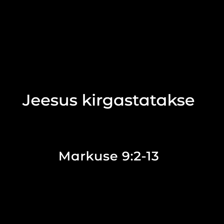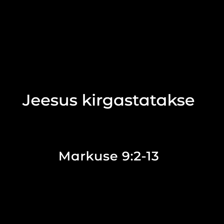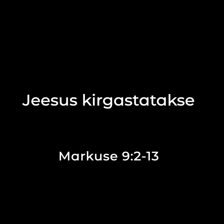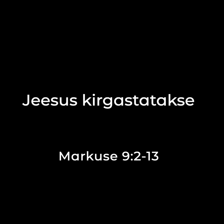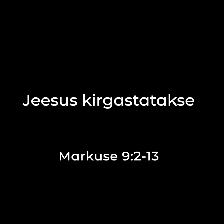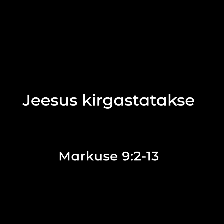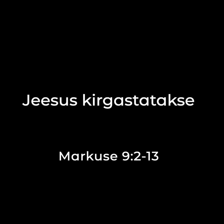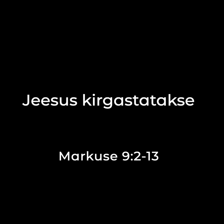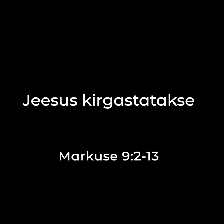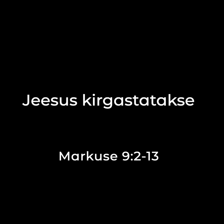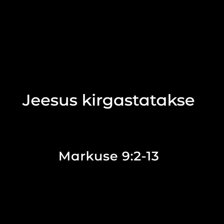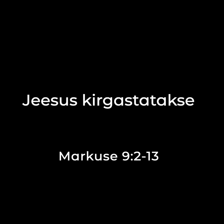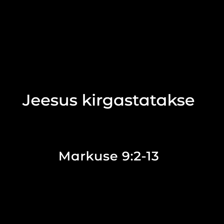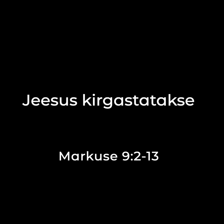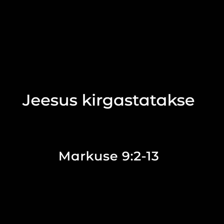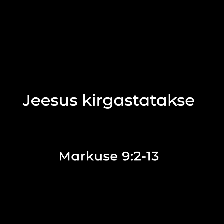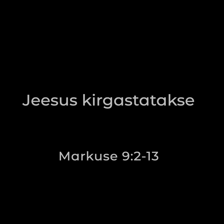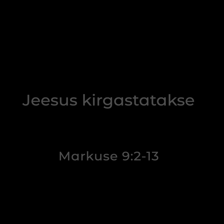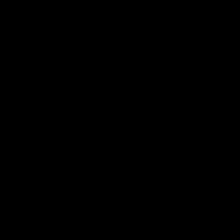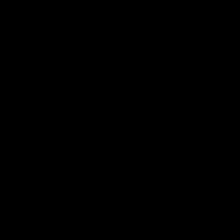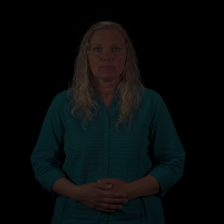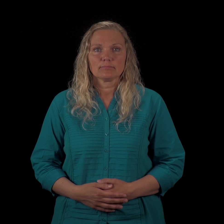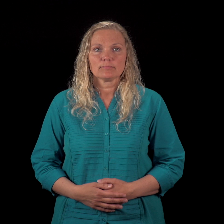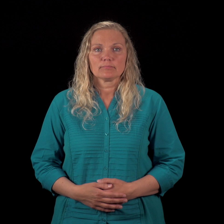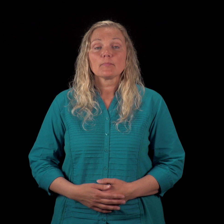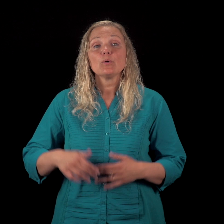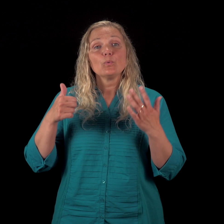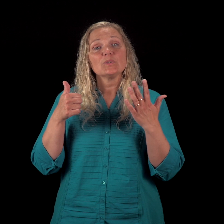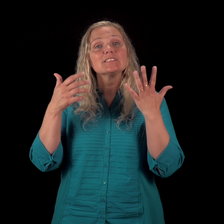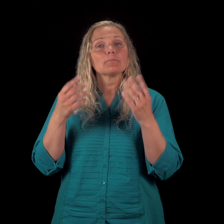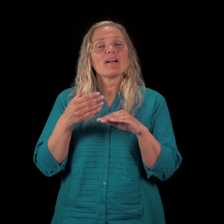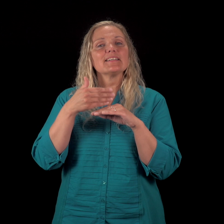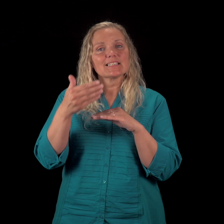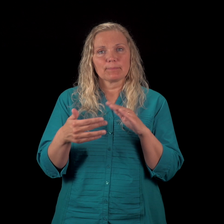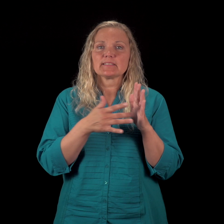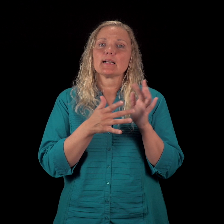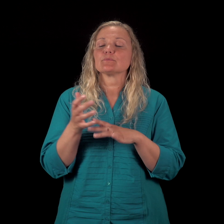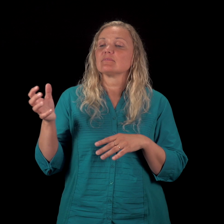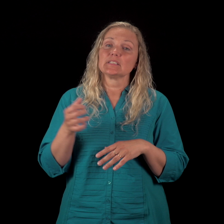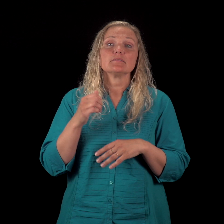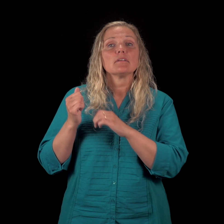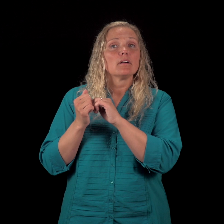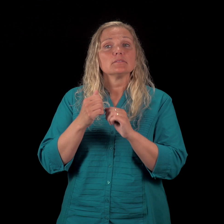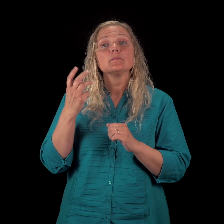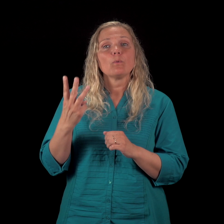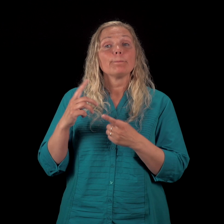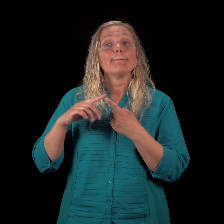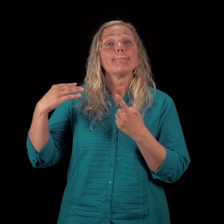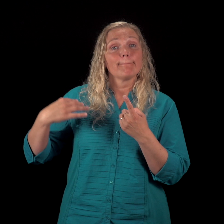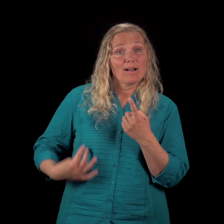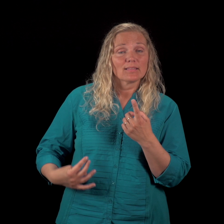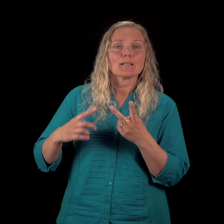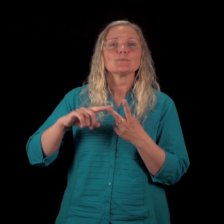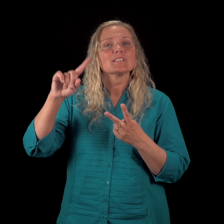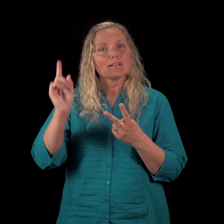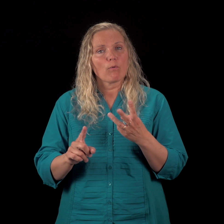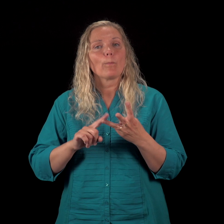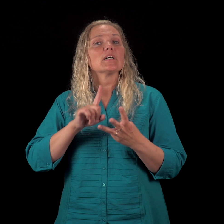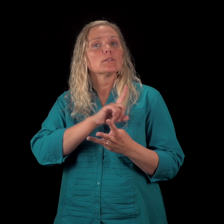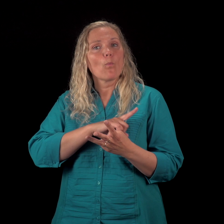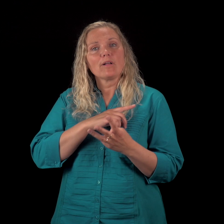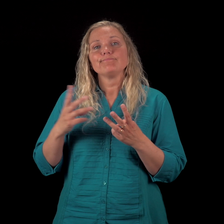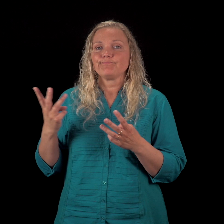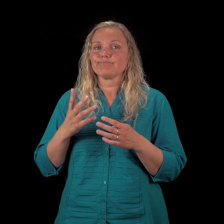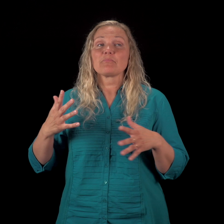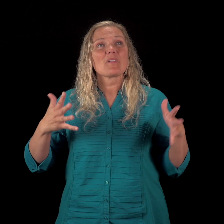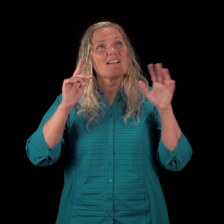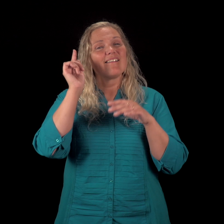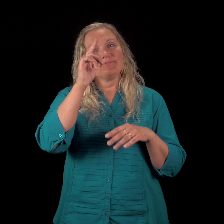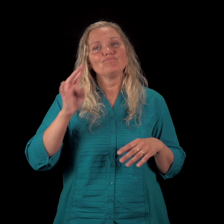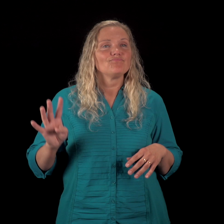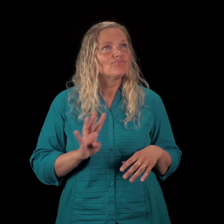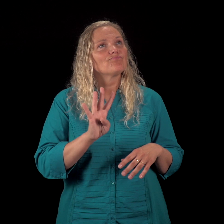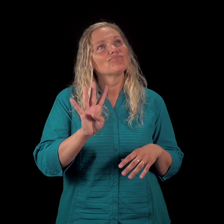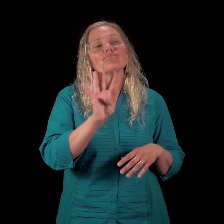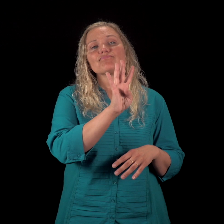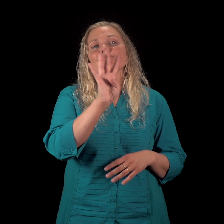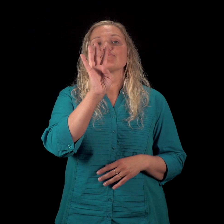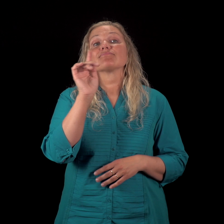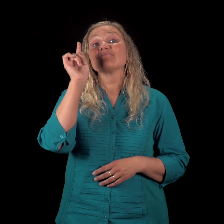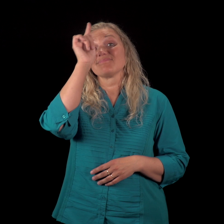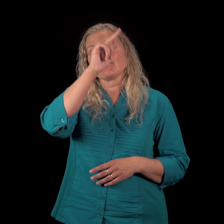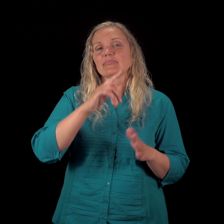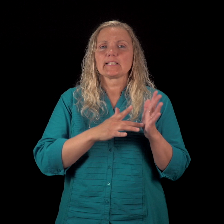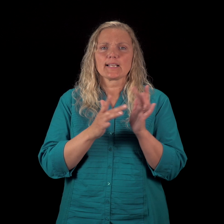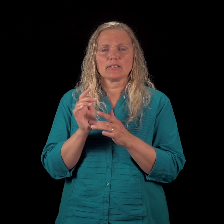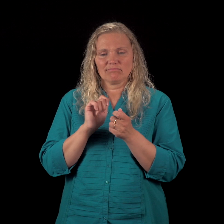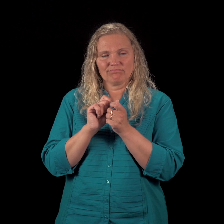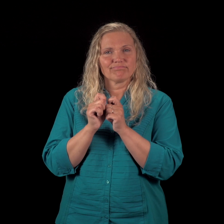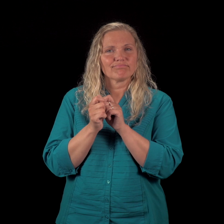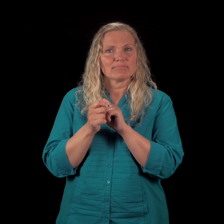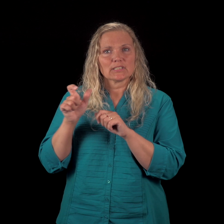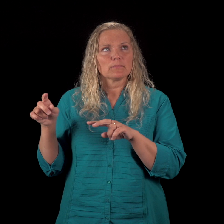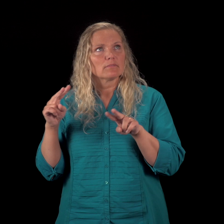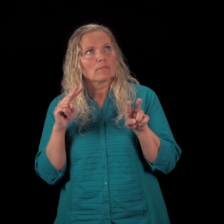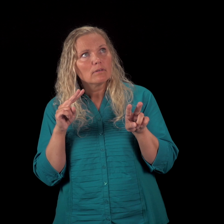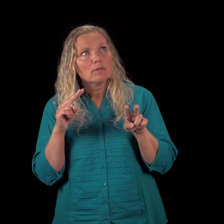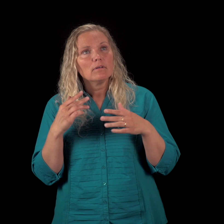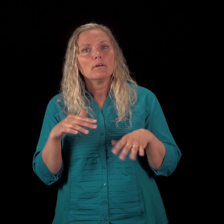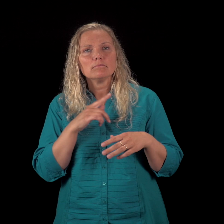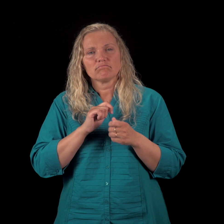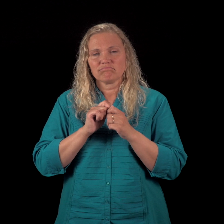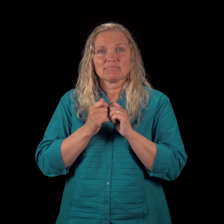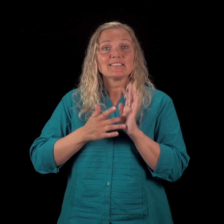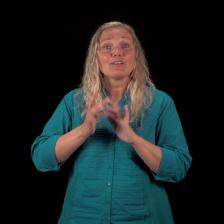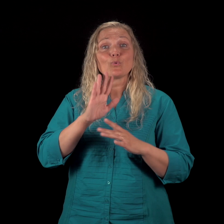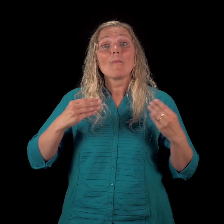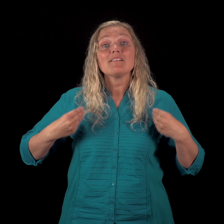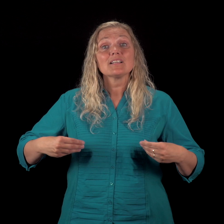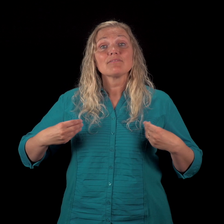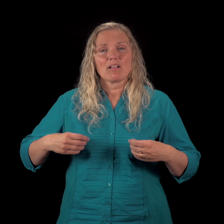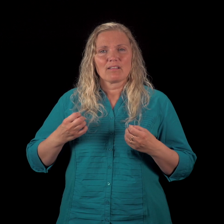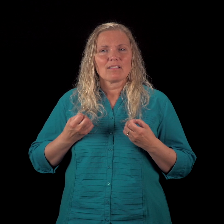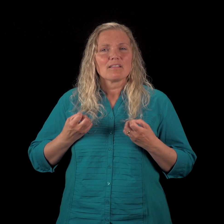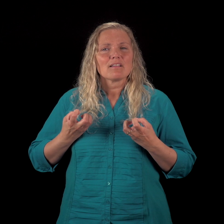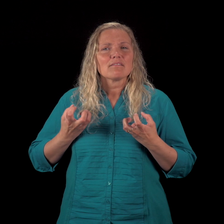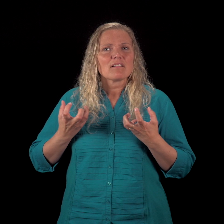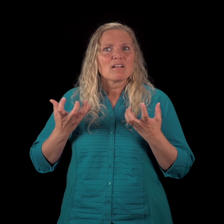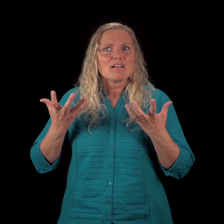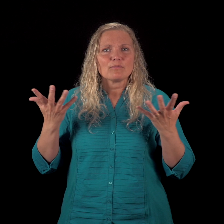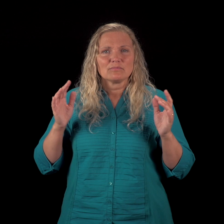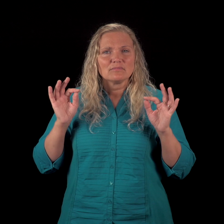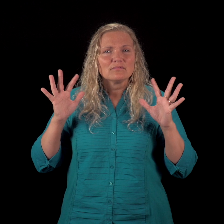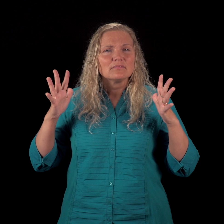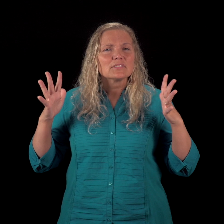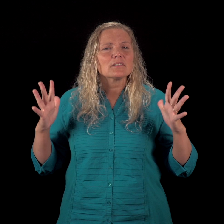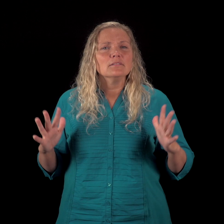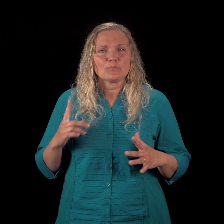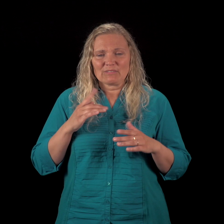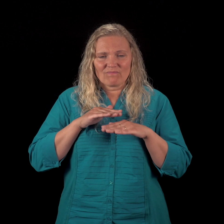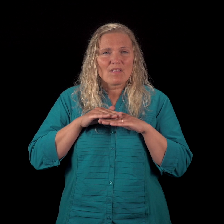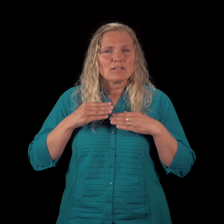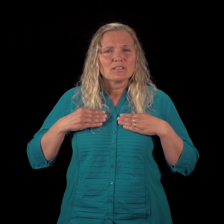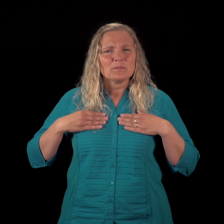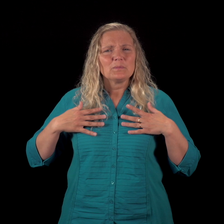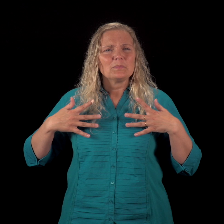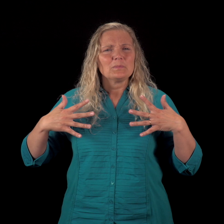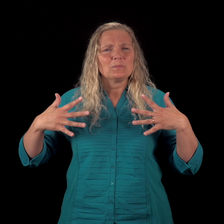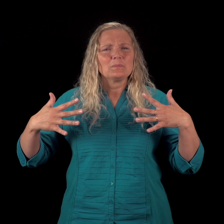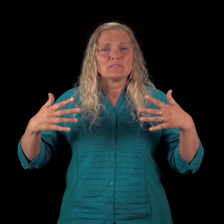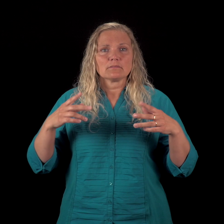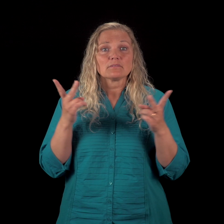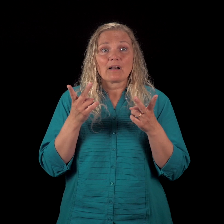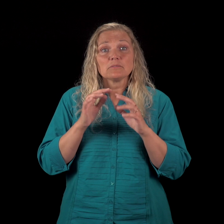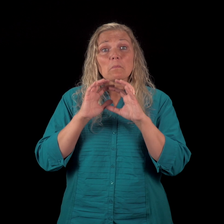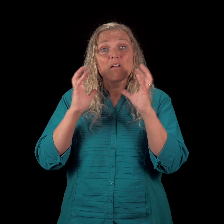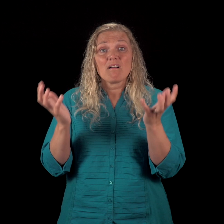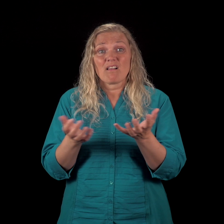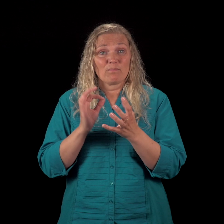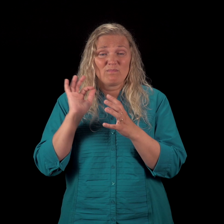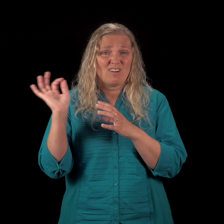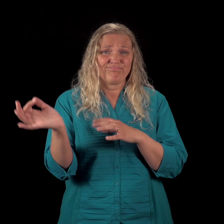After six days Jesus took with Him Peter, James, and John, and led them up a high mountain by themselves. There He was transfigured before them. His clothes became radiantly white, brighter than any launderer on earth could bleach them.